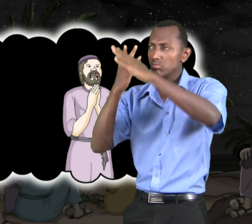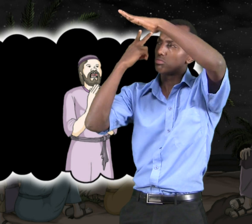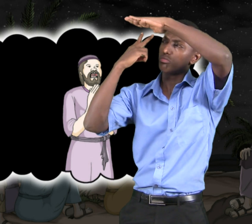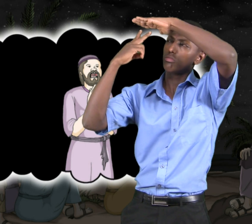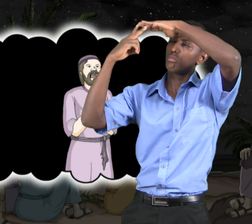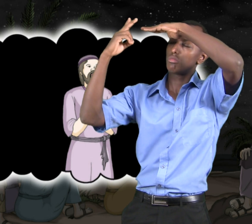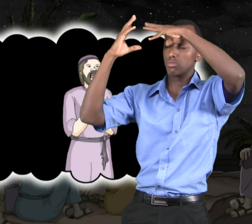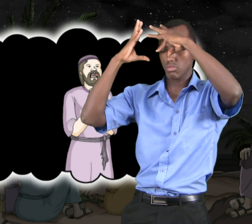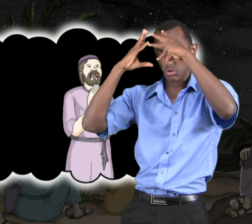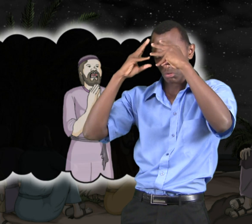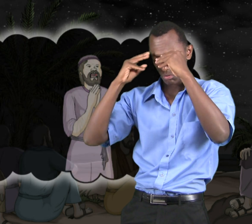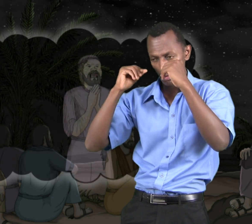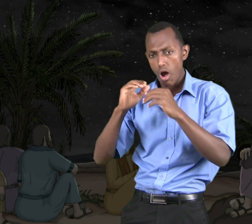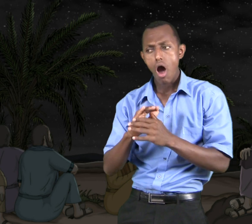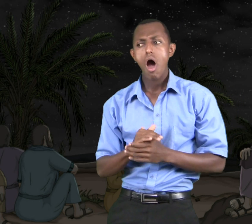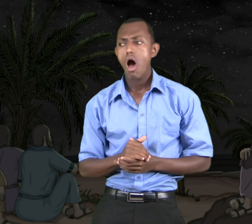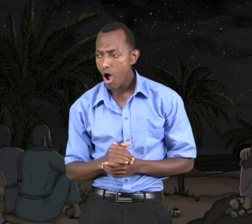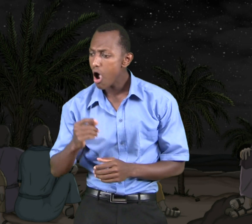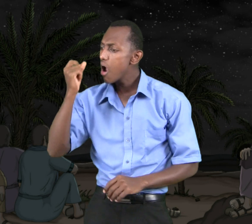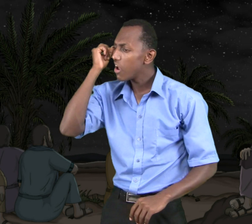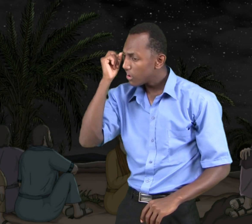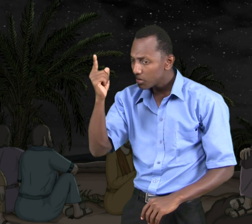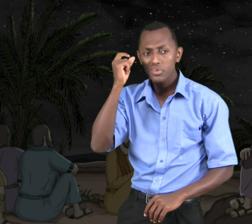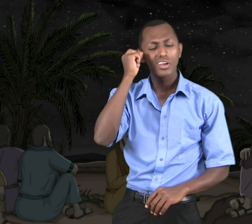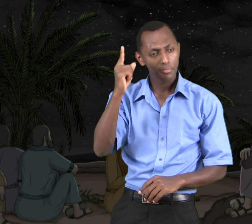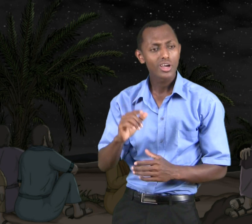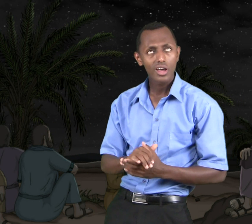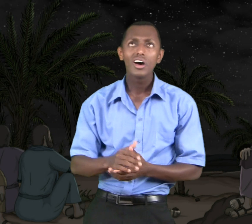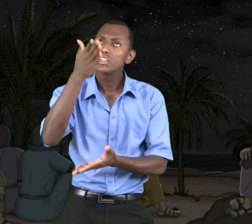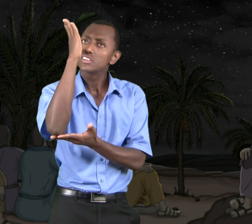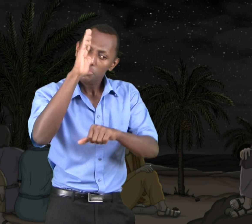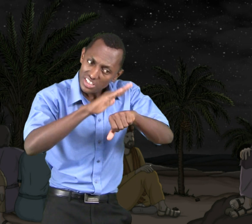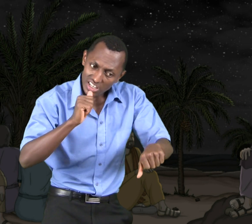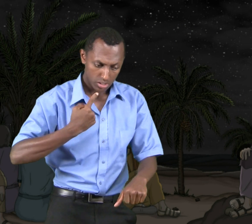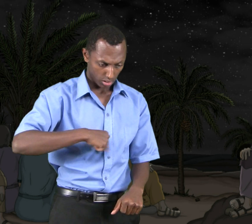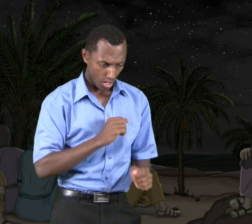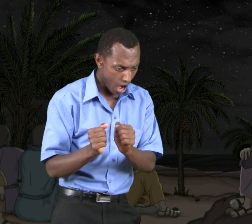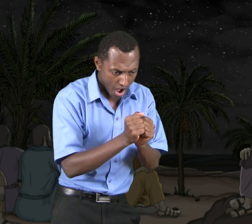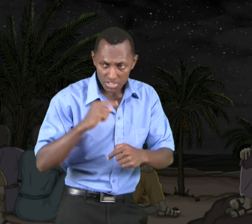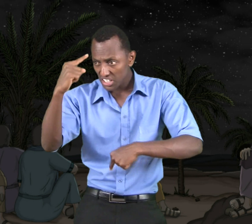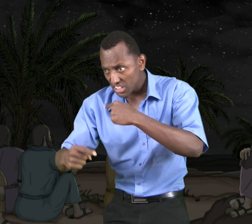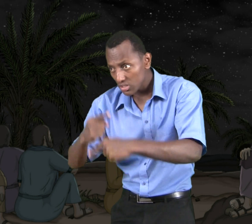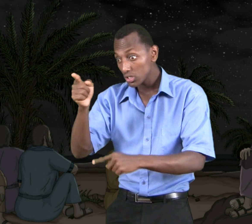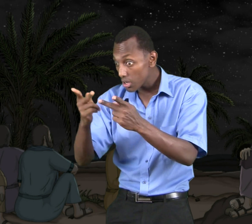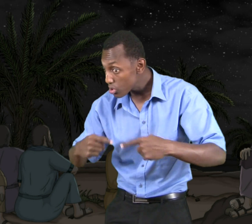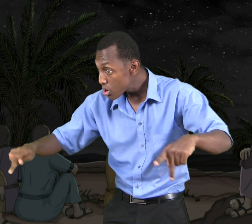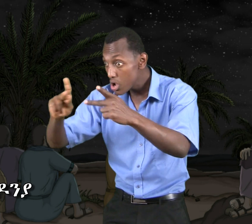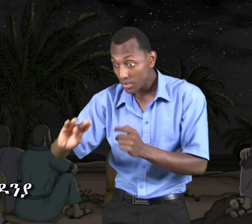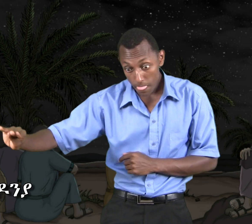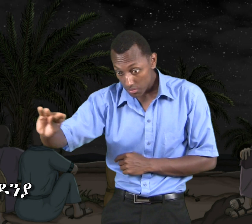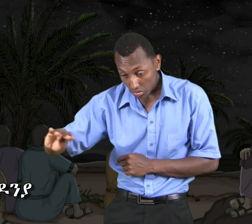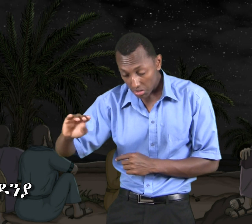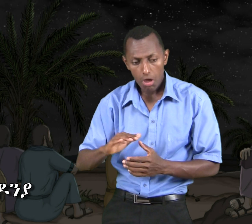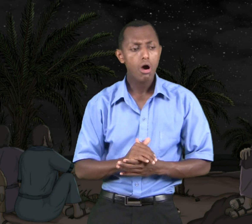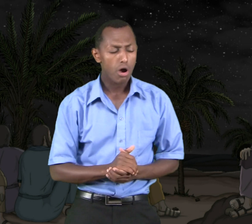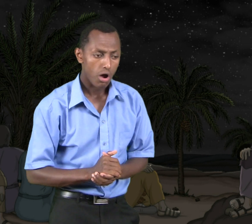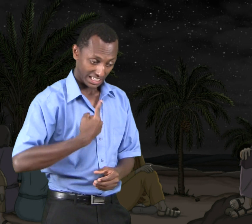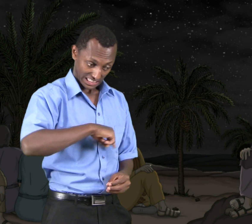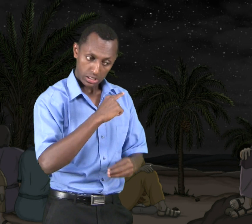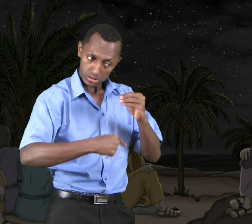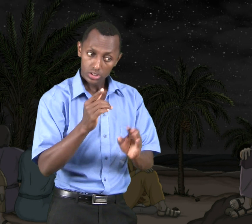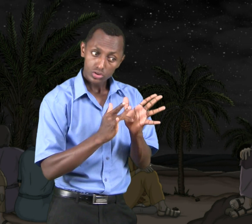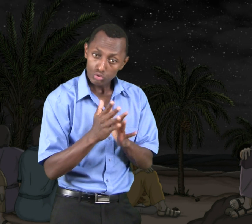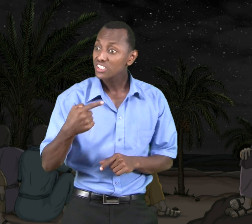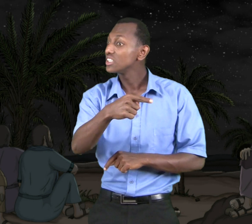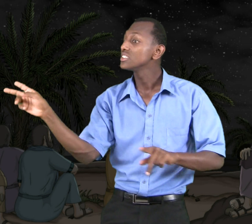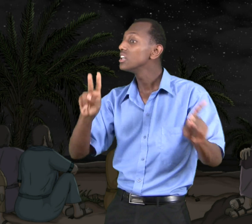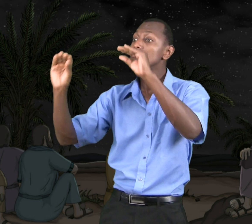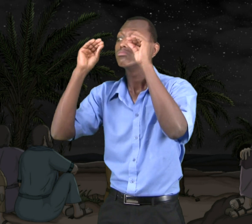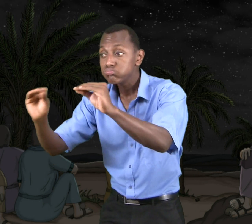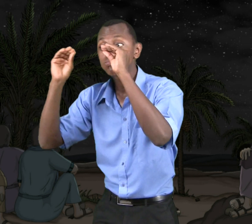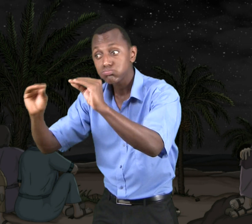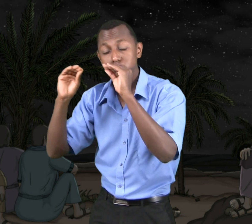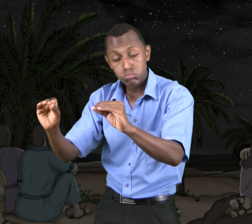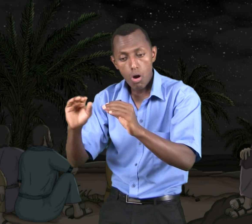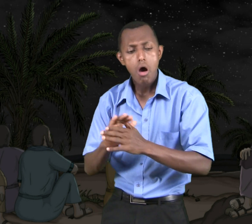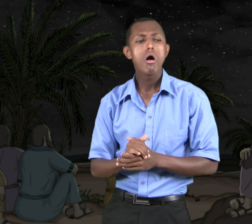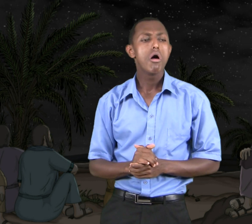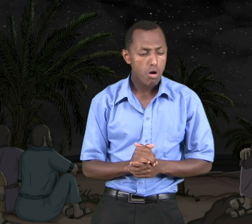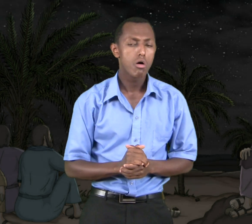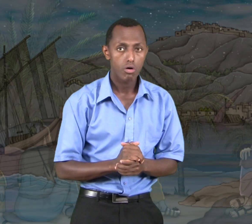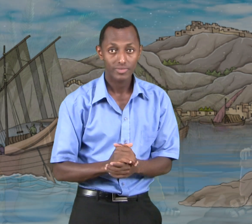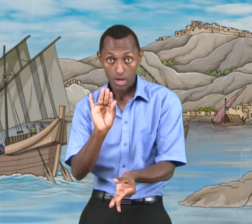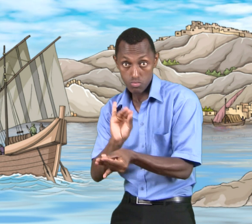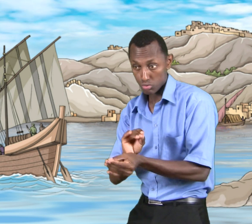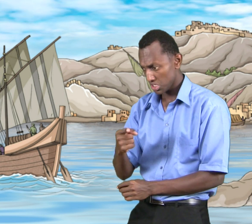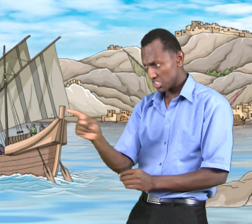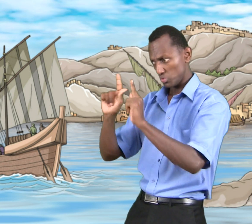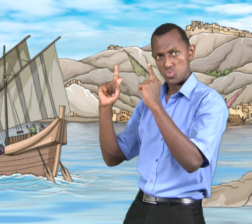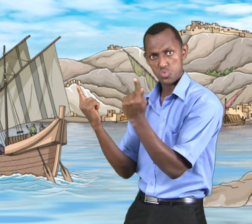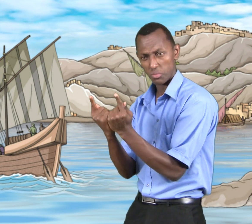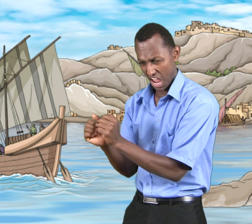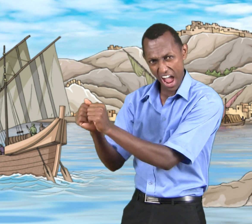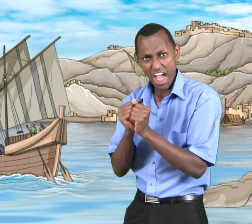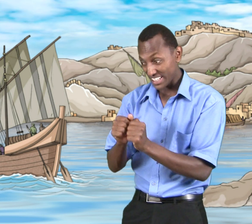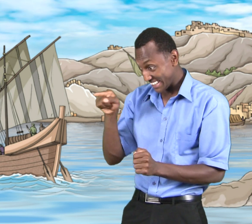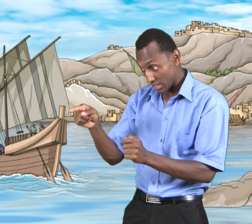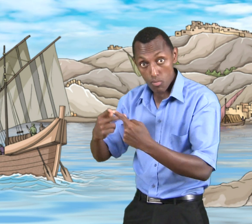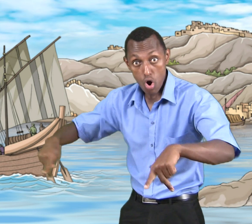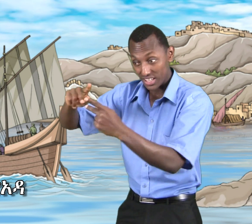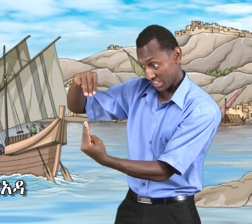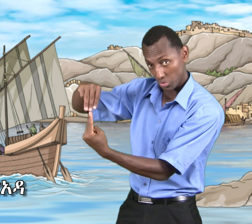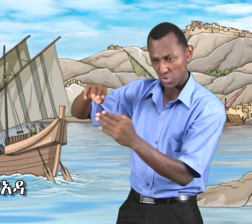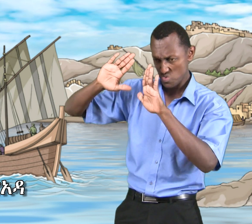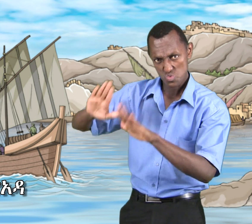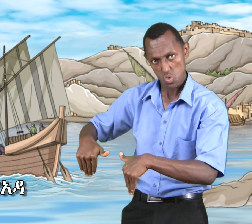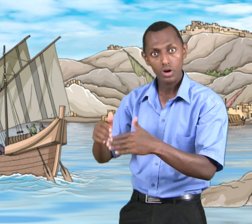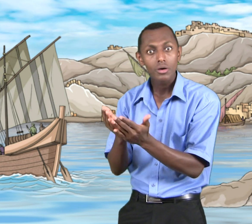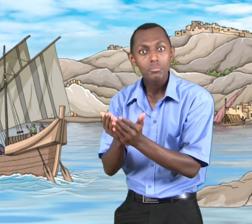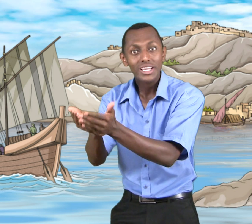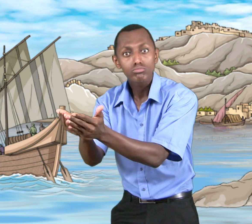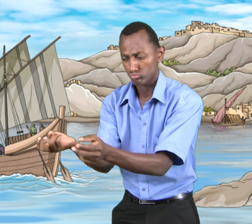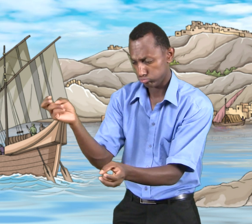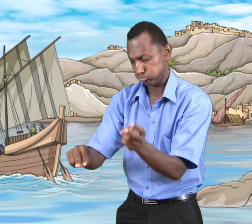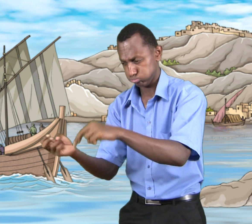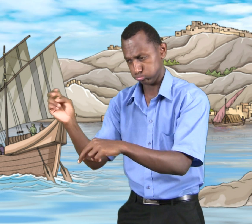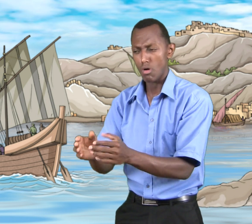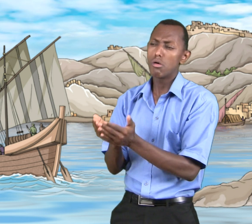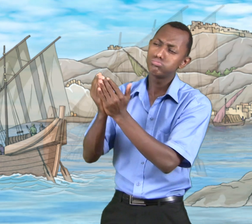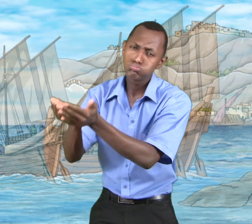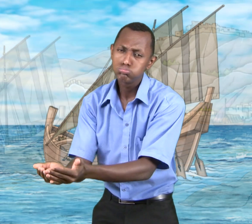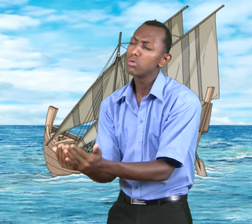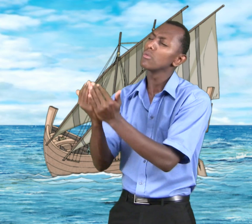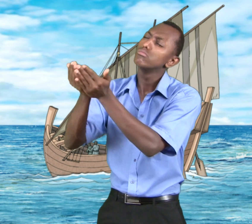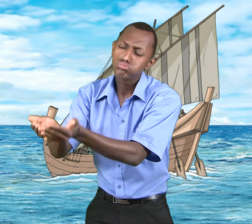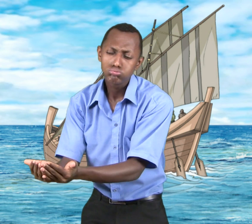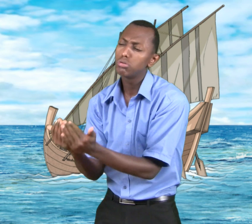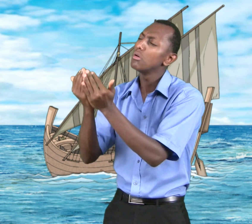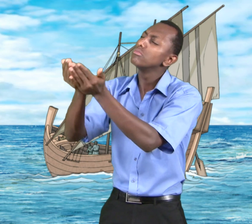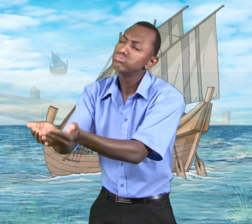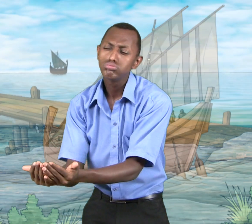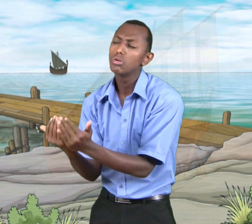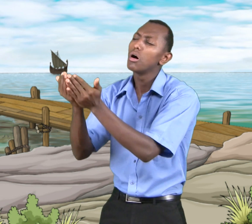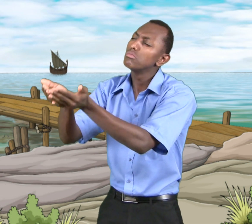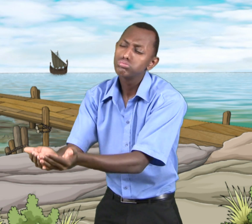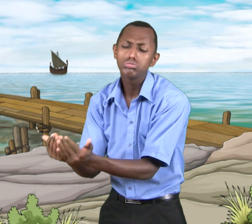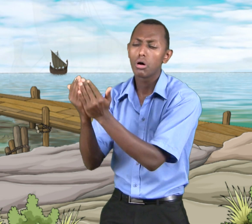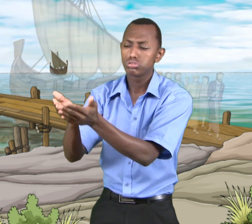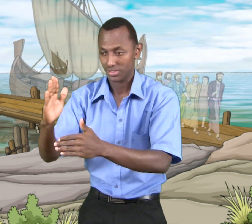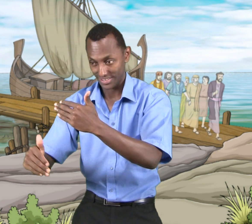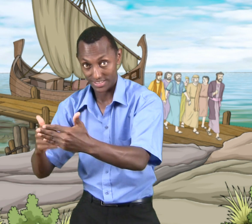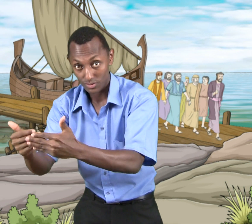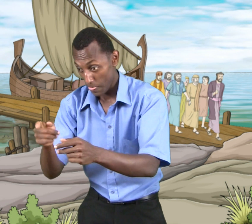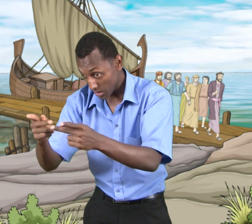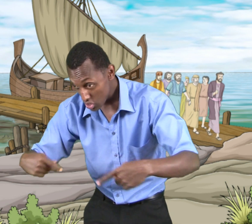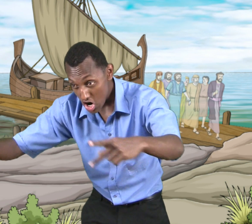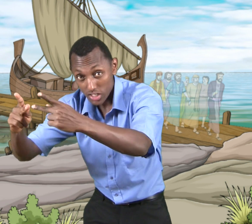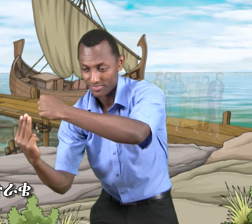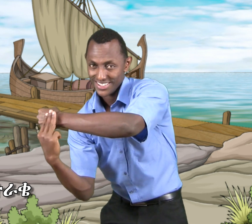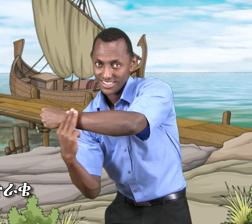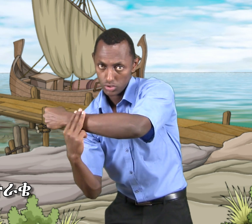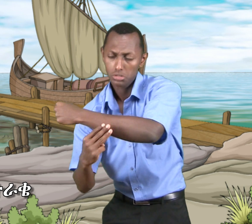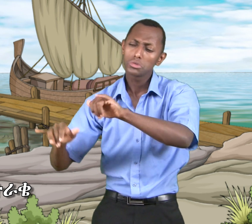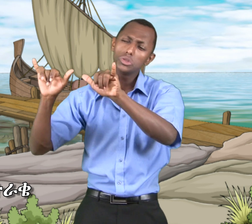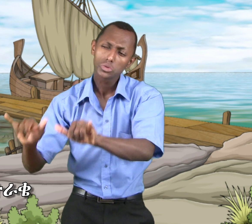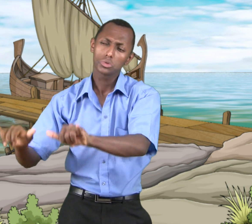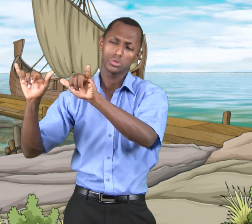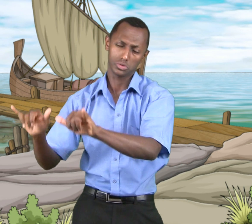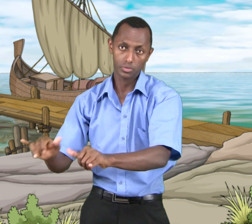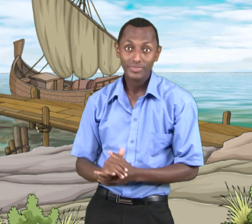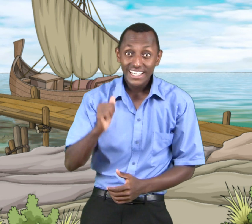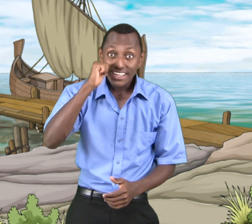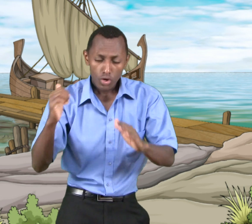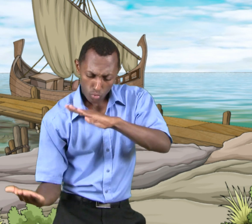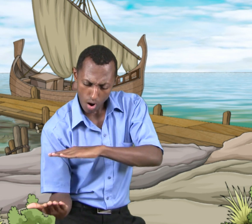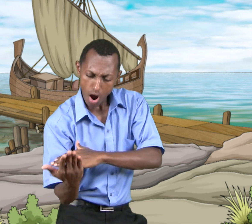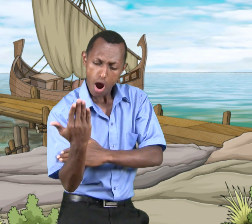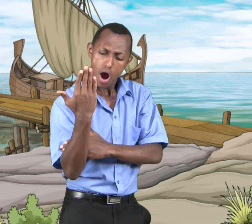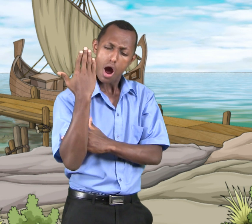As soon as Paul had seen the vision, we got ready to leave for Macedonia, concluding that God had called us to preach the gospel to them.